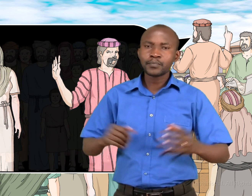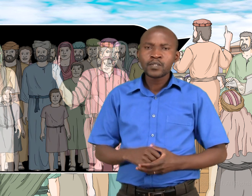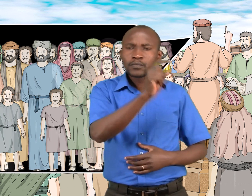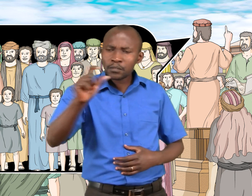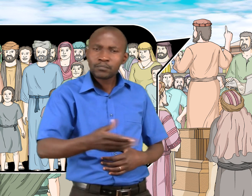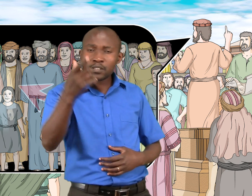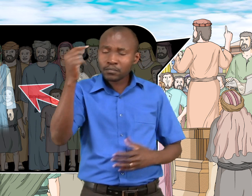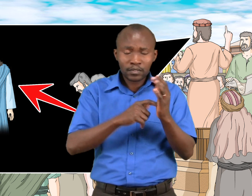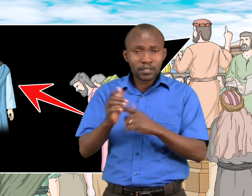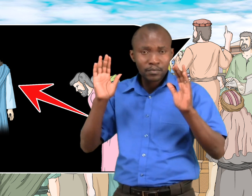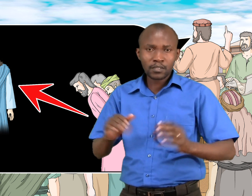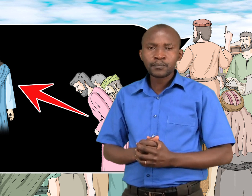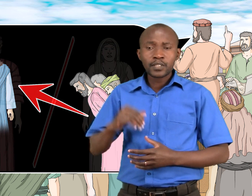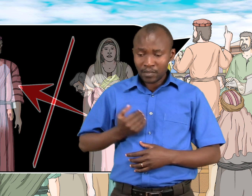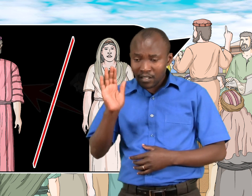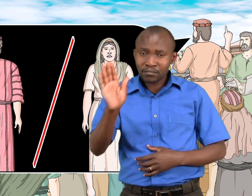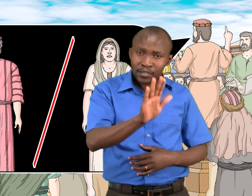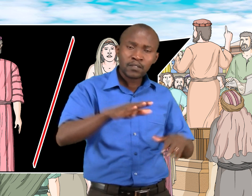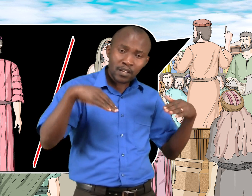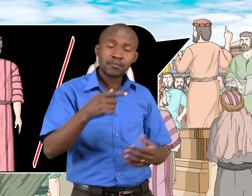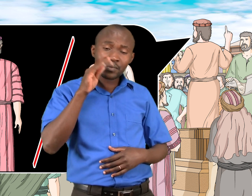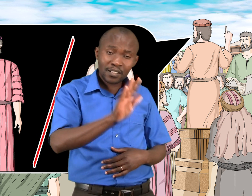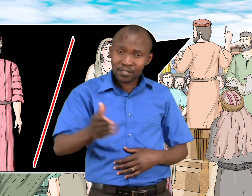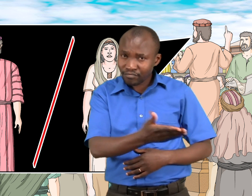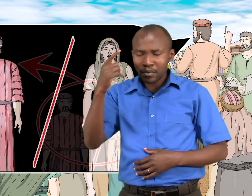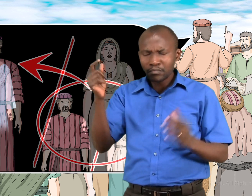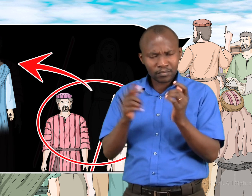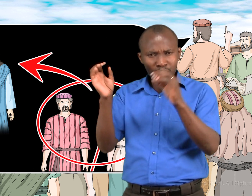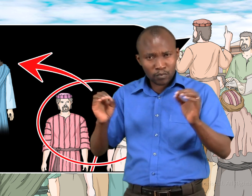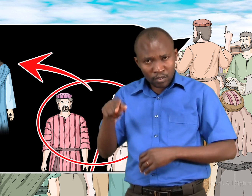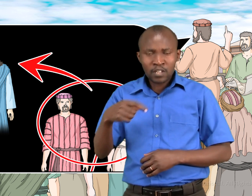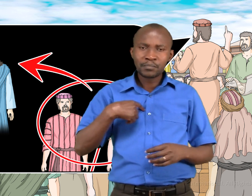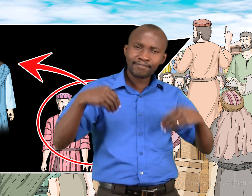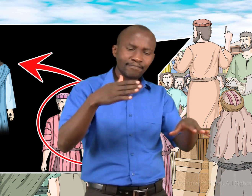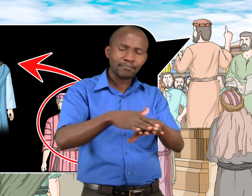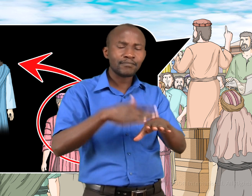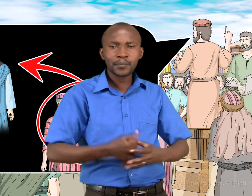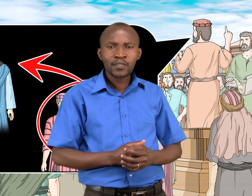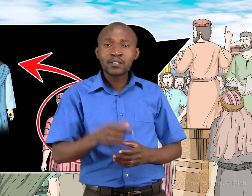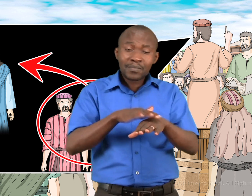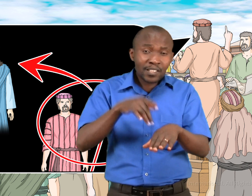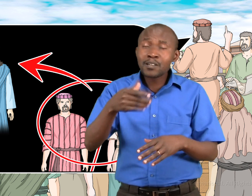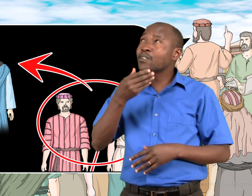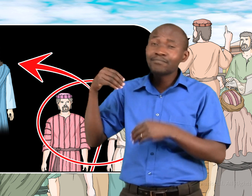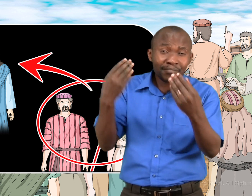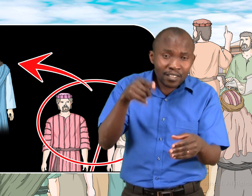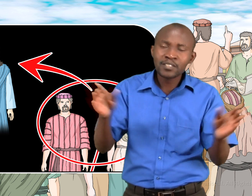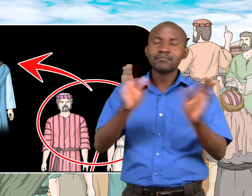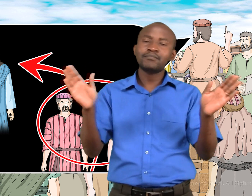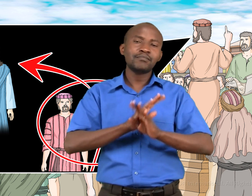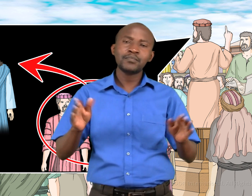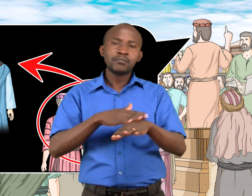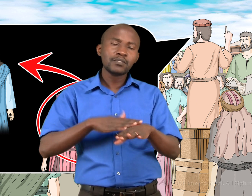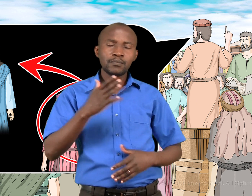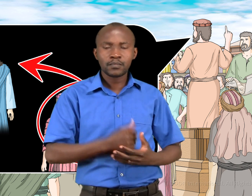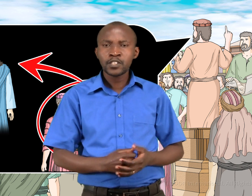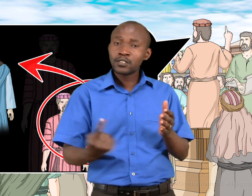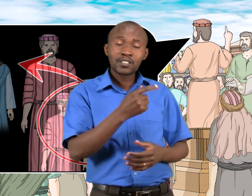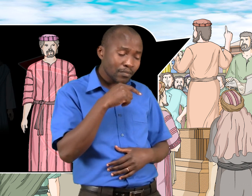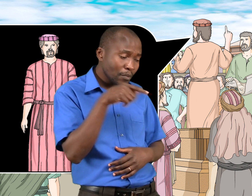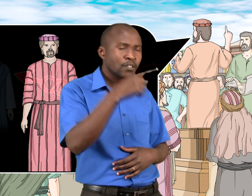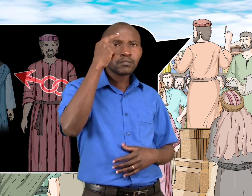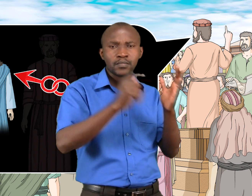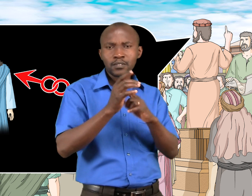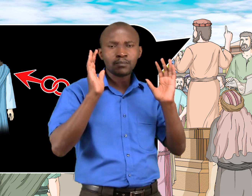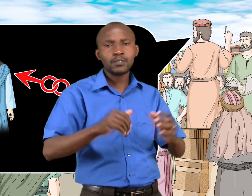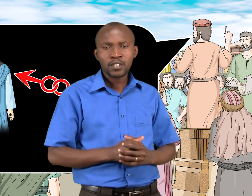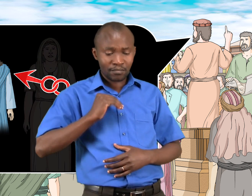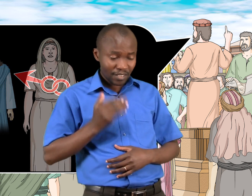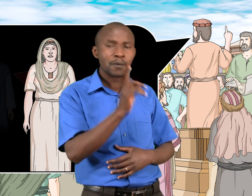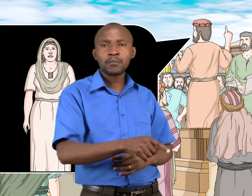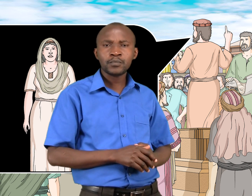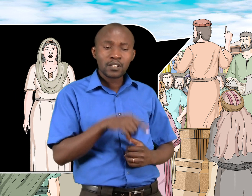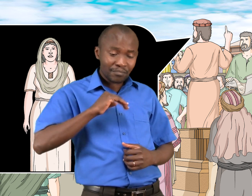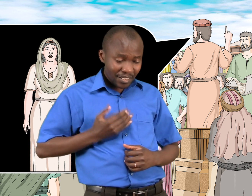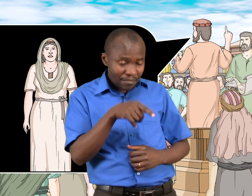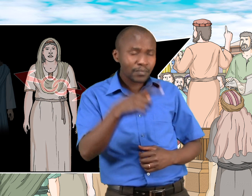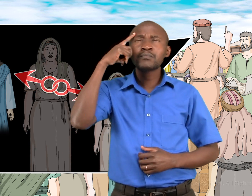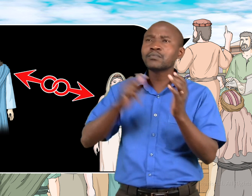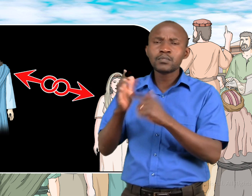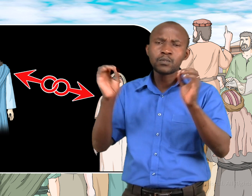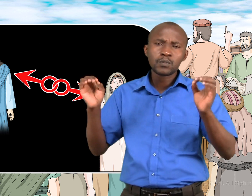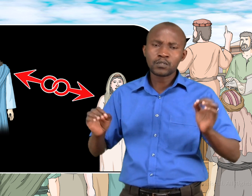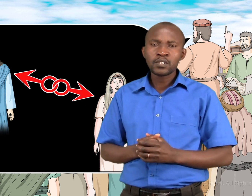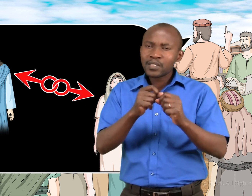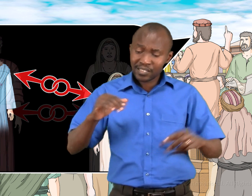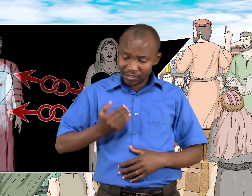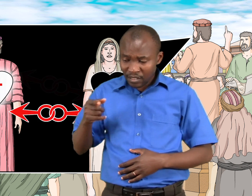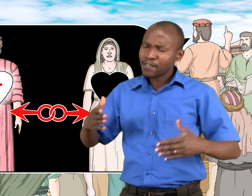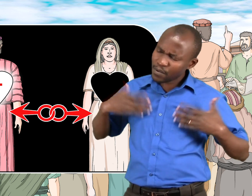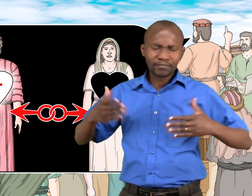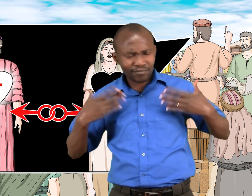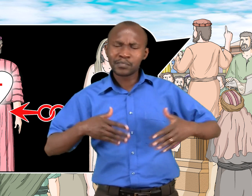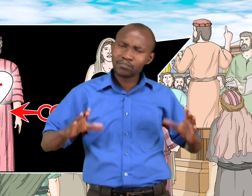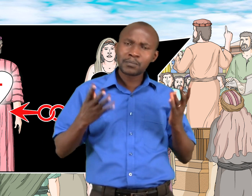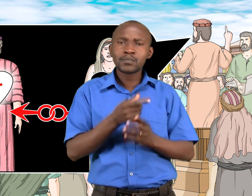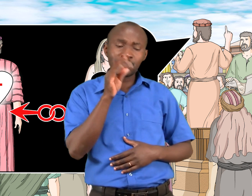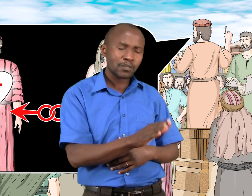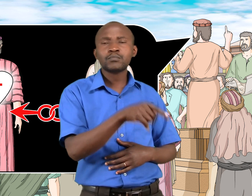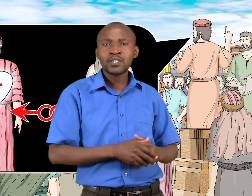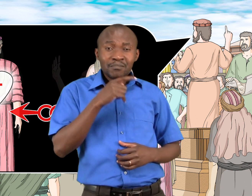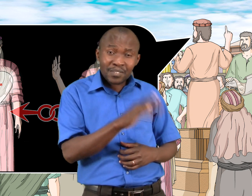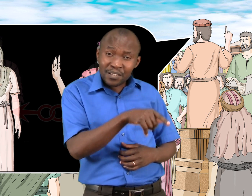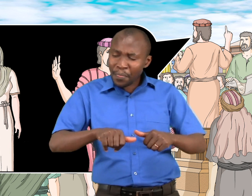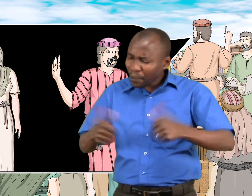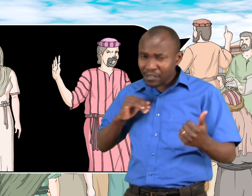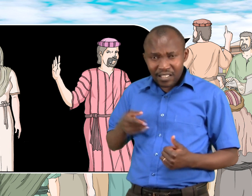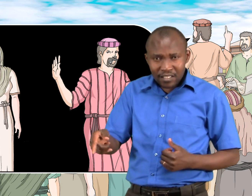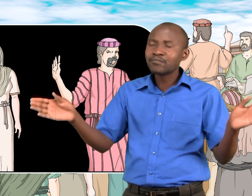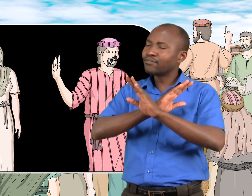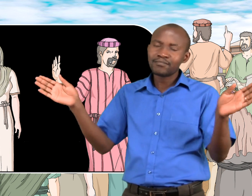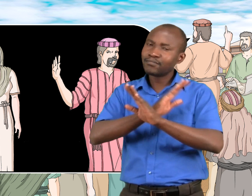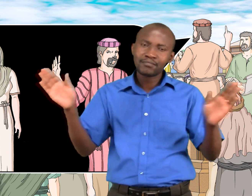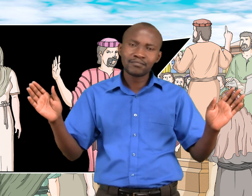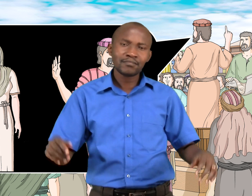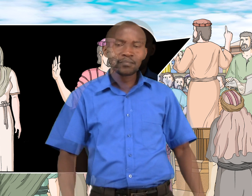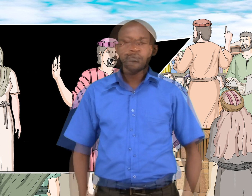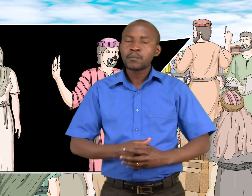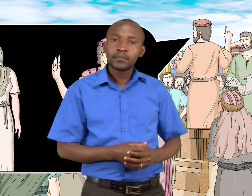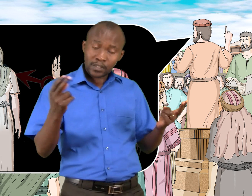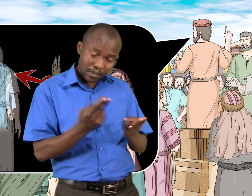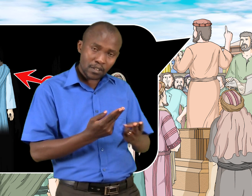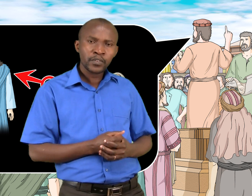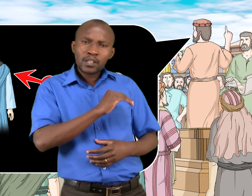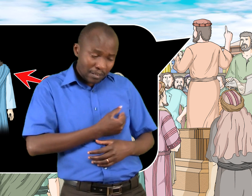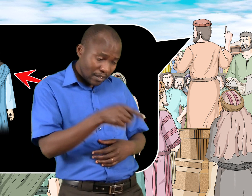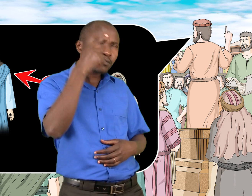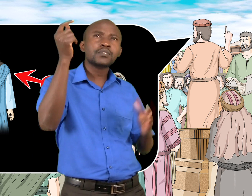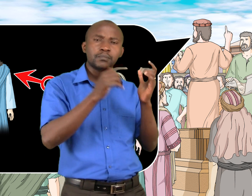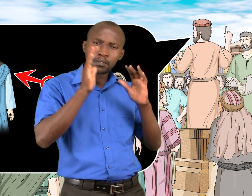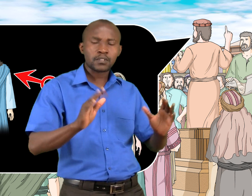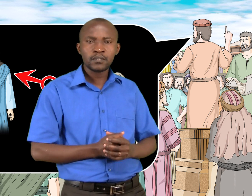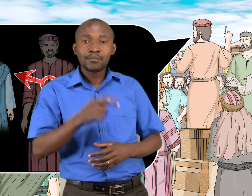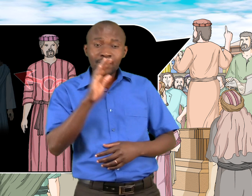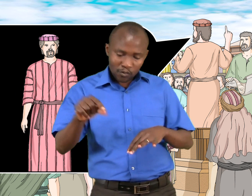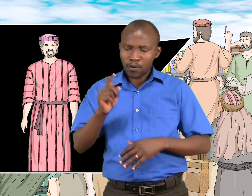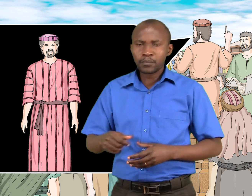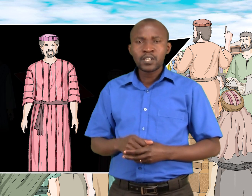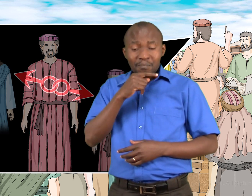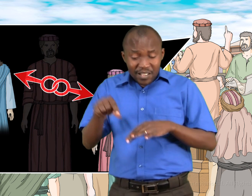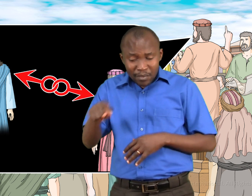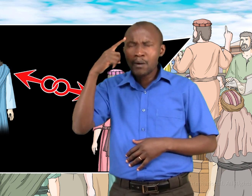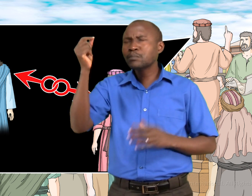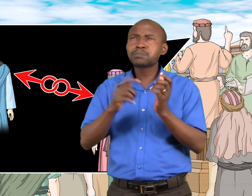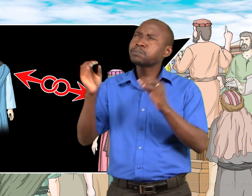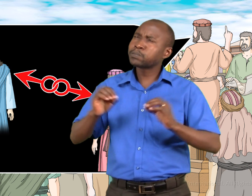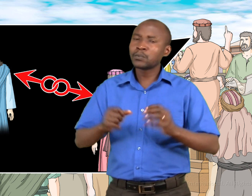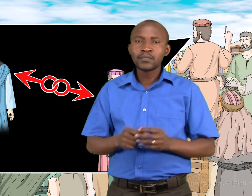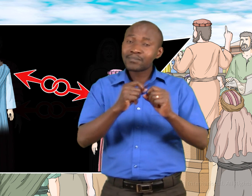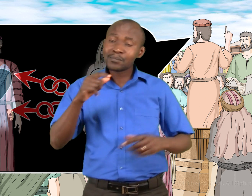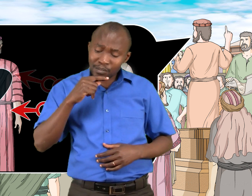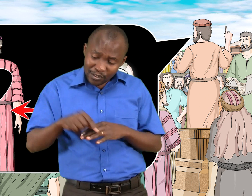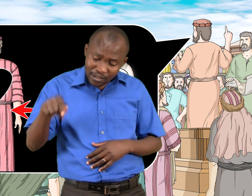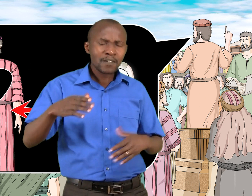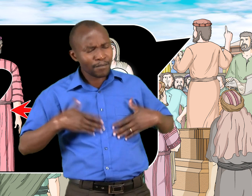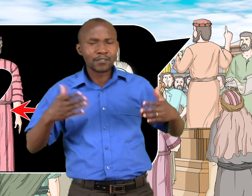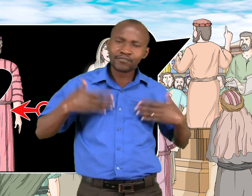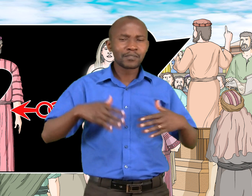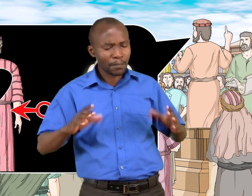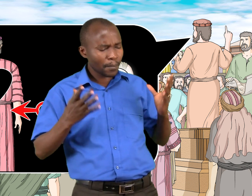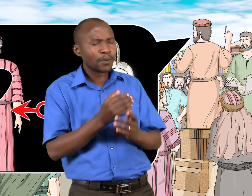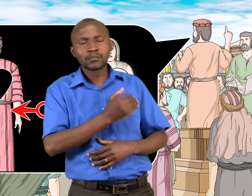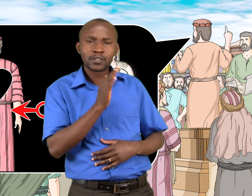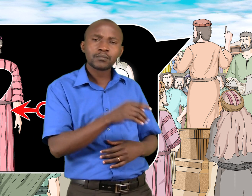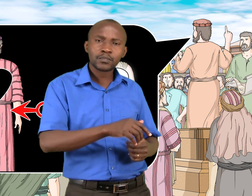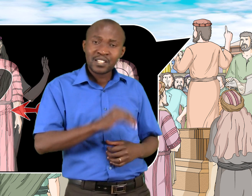To the rest I say this (I, not the Lord): If a brother has an unbelieving wife and she is willing to live with him, he must not divorce her.